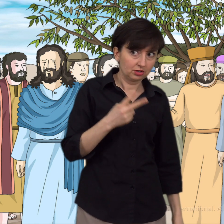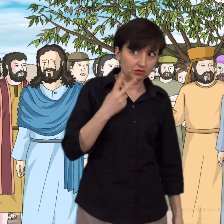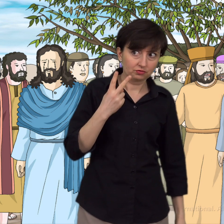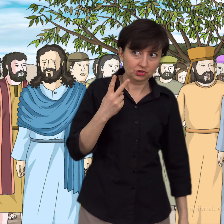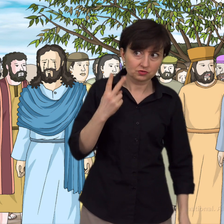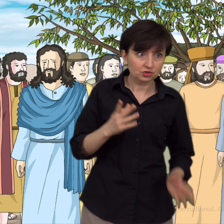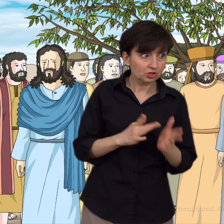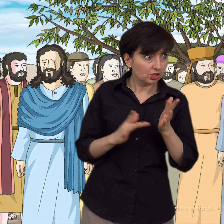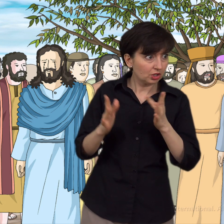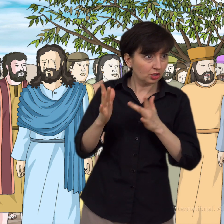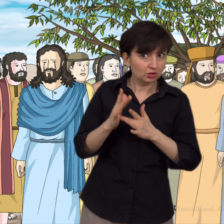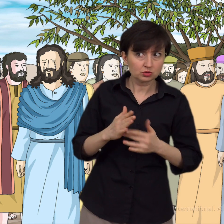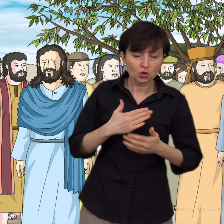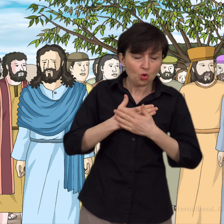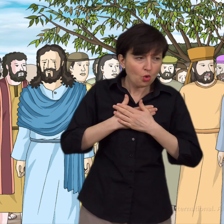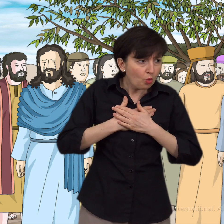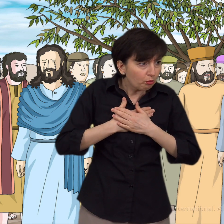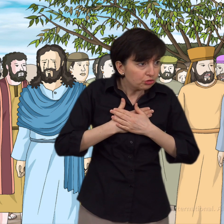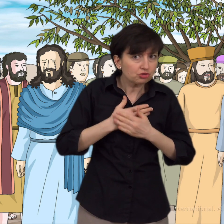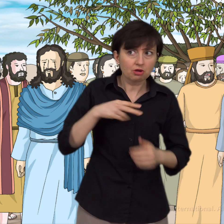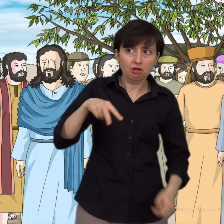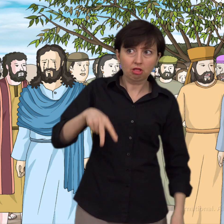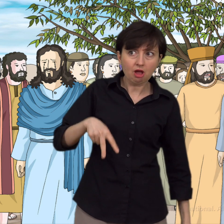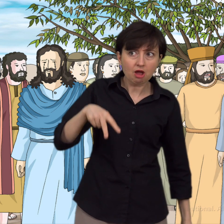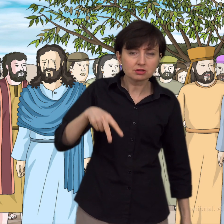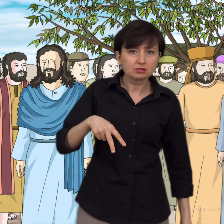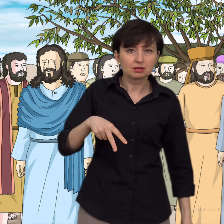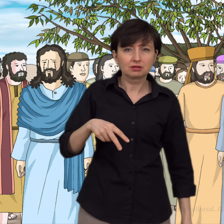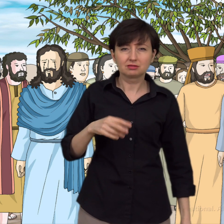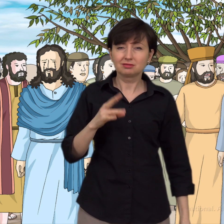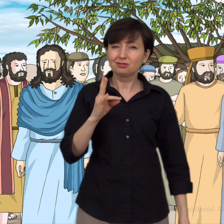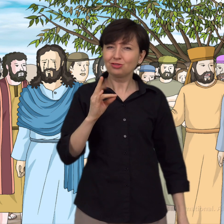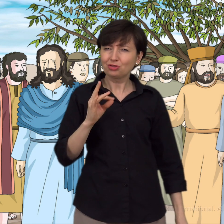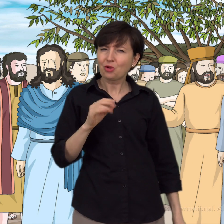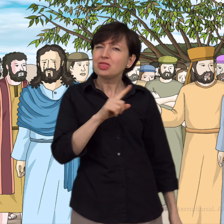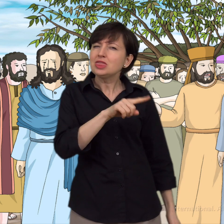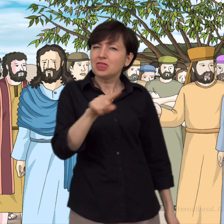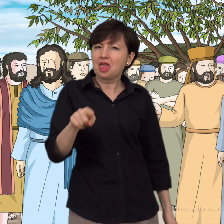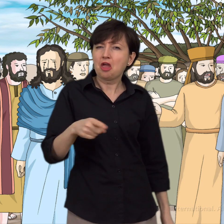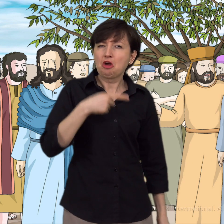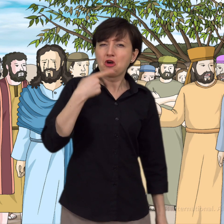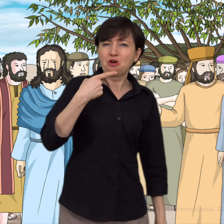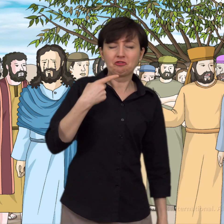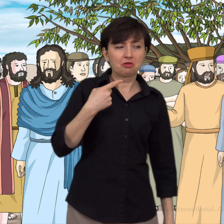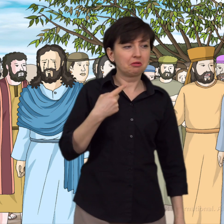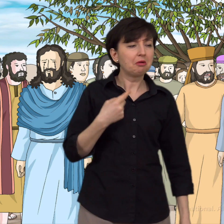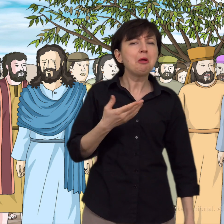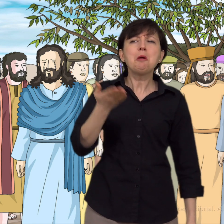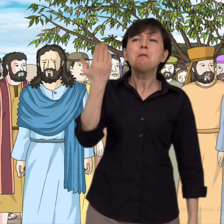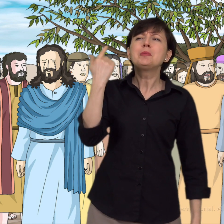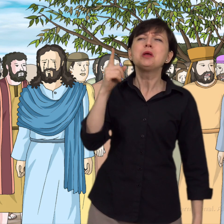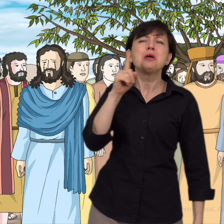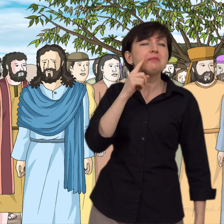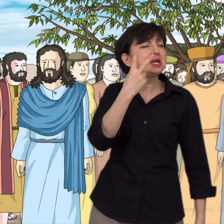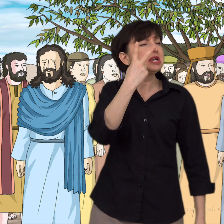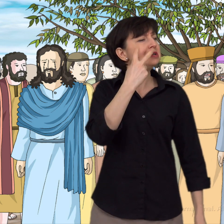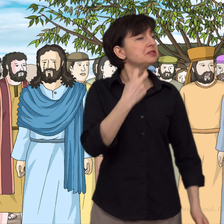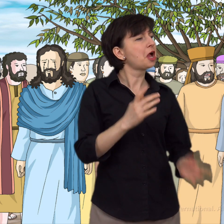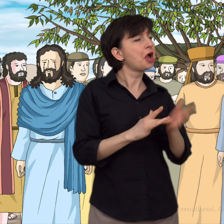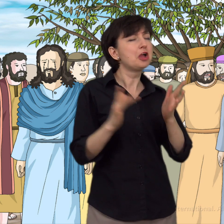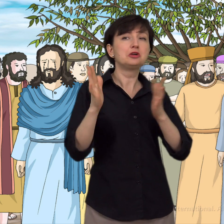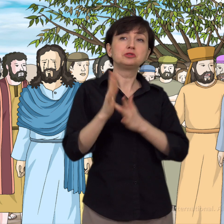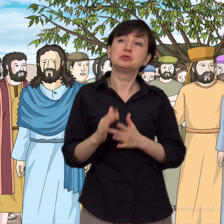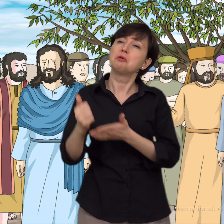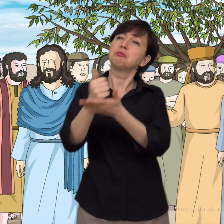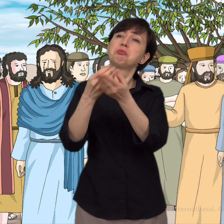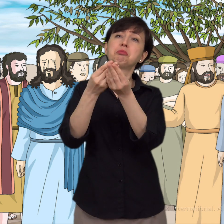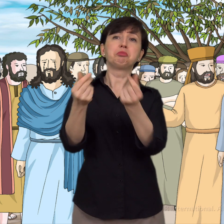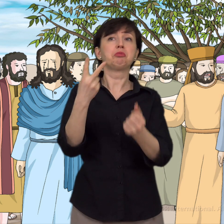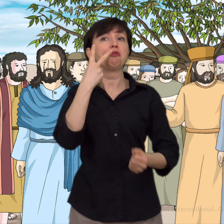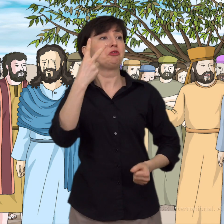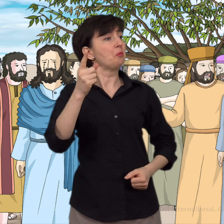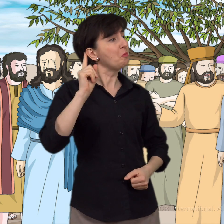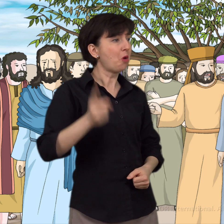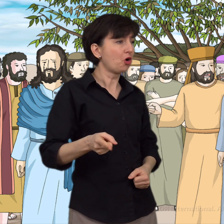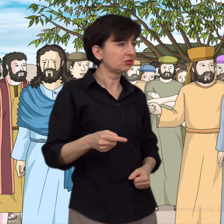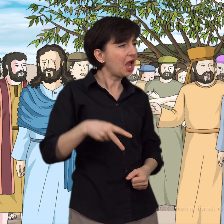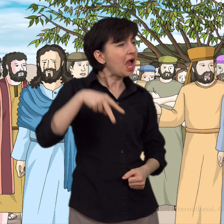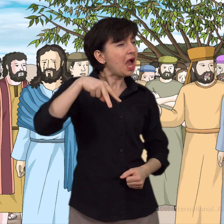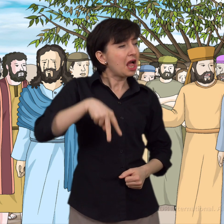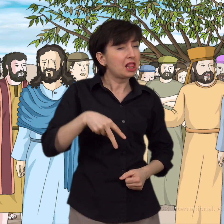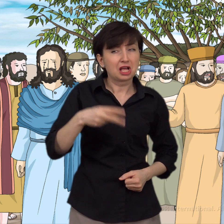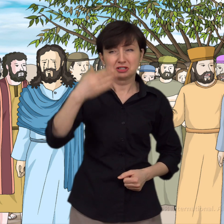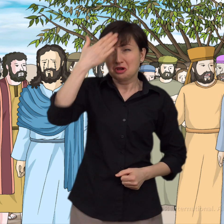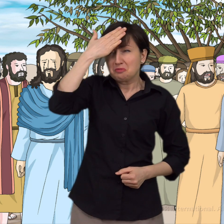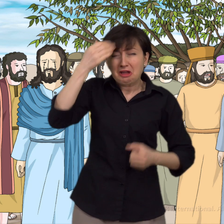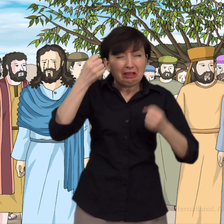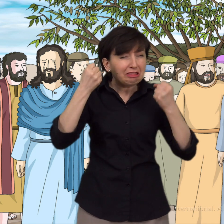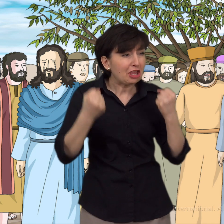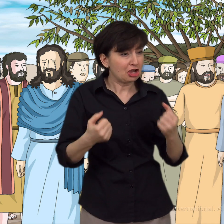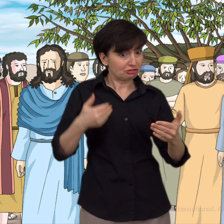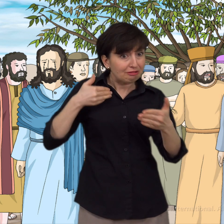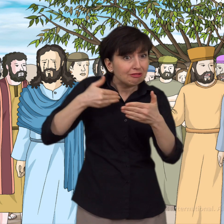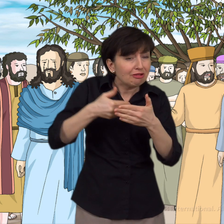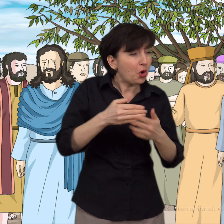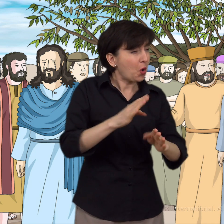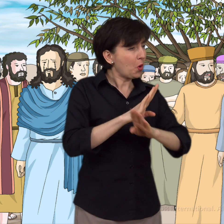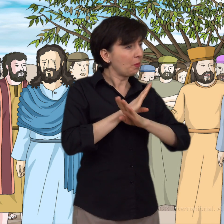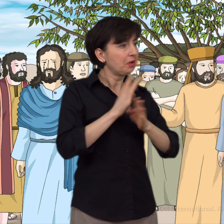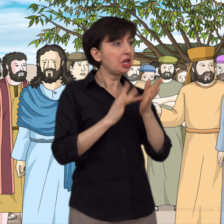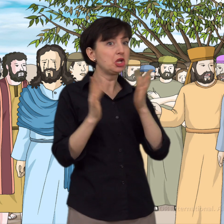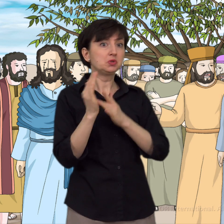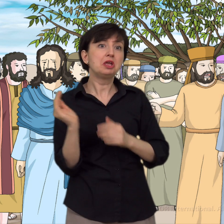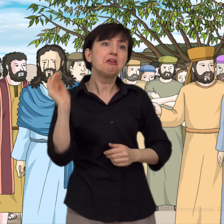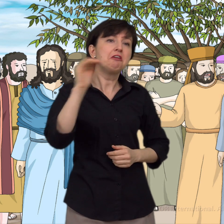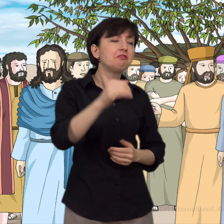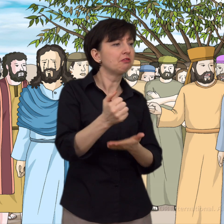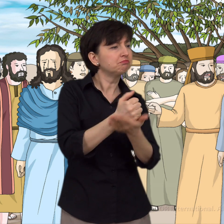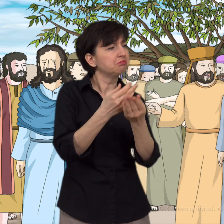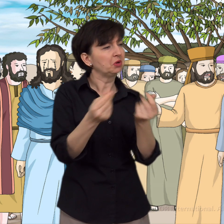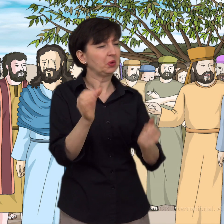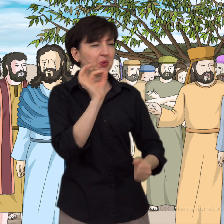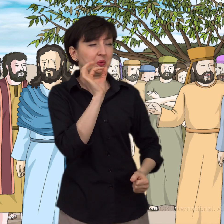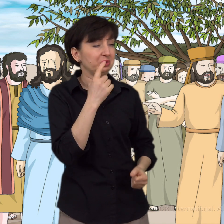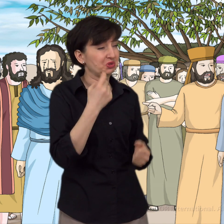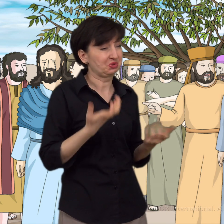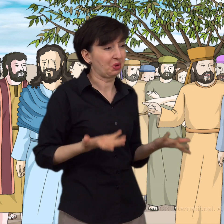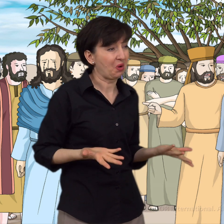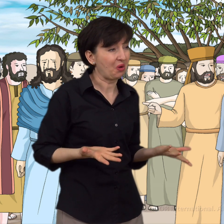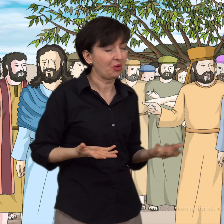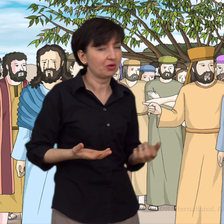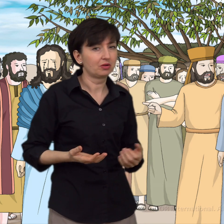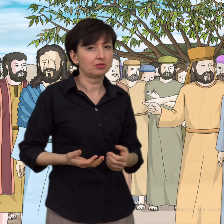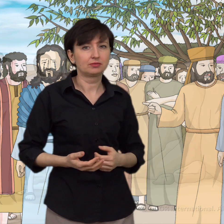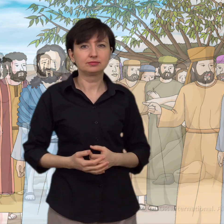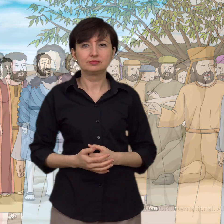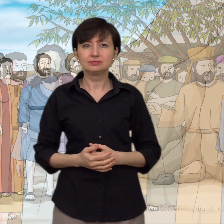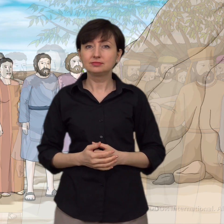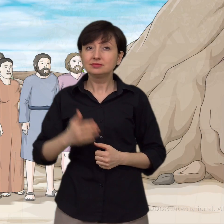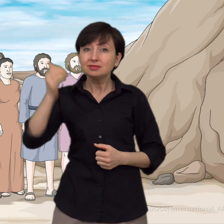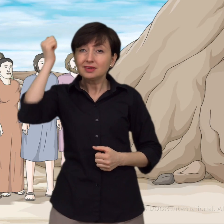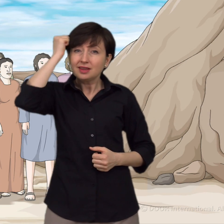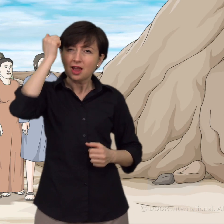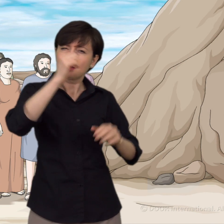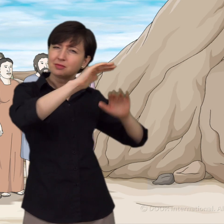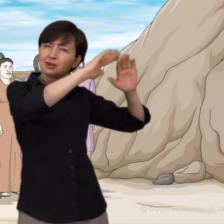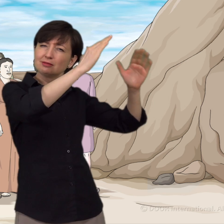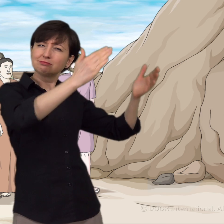But some of them asked, “Could not this man who opened the eyes of the blind also have kept Lazarus from dying?”